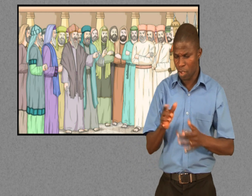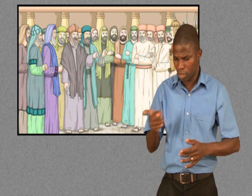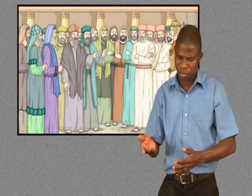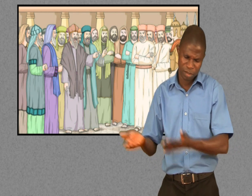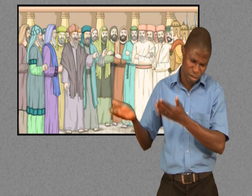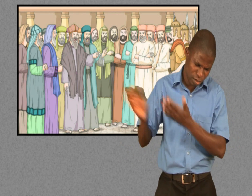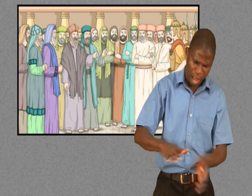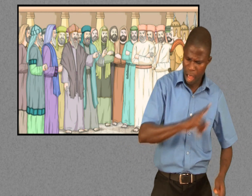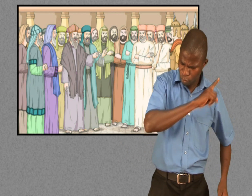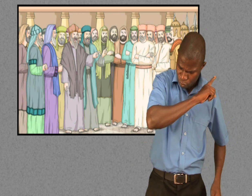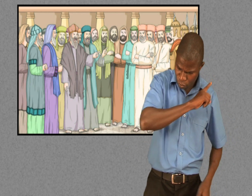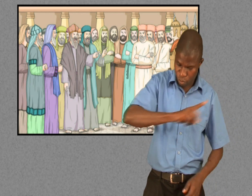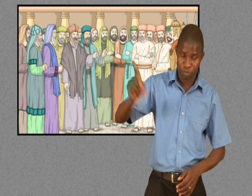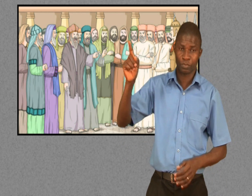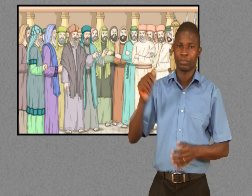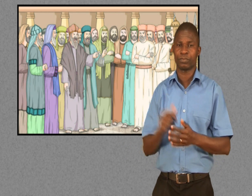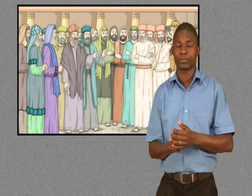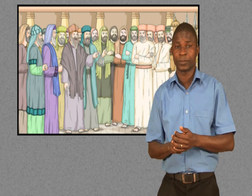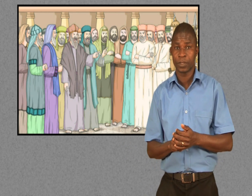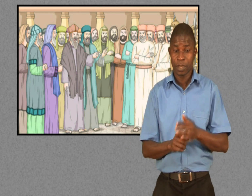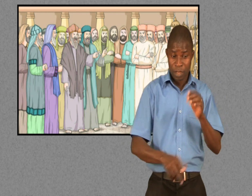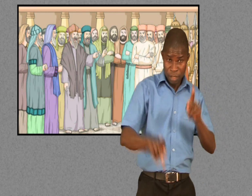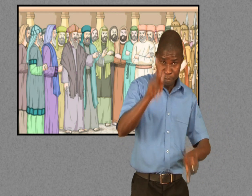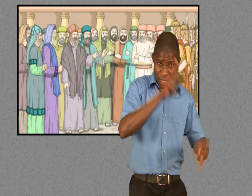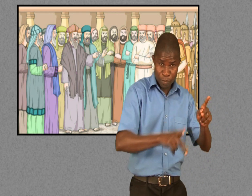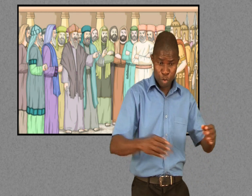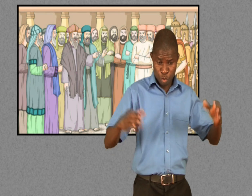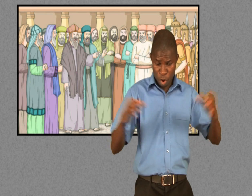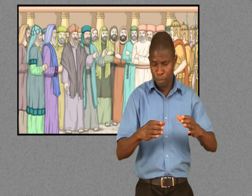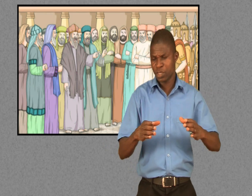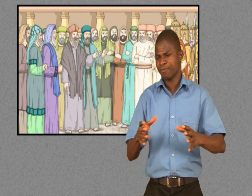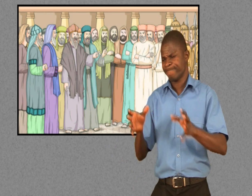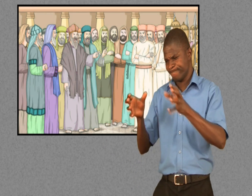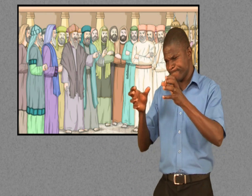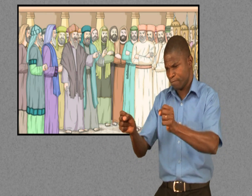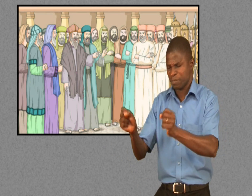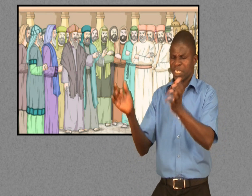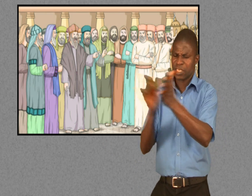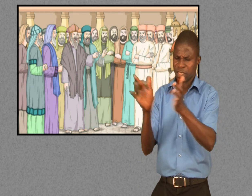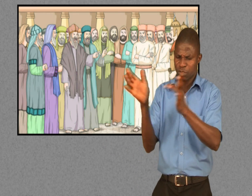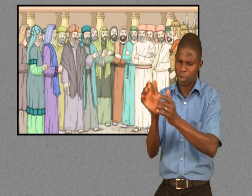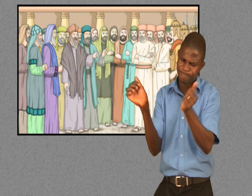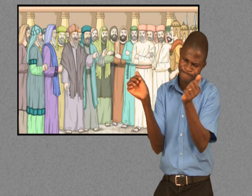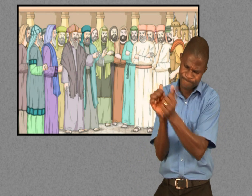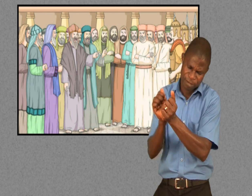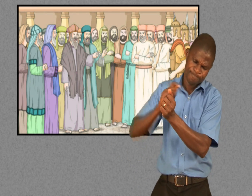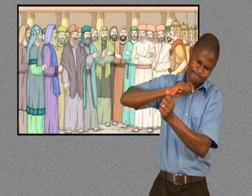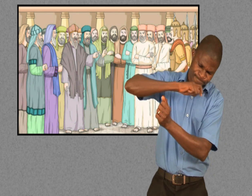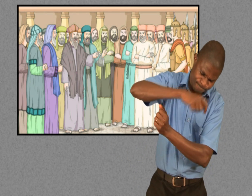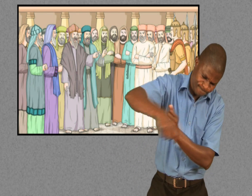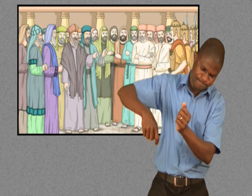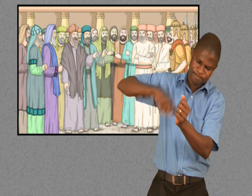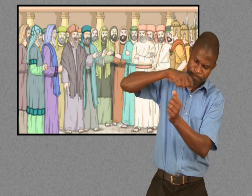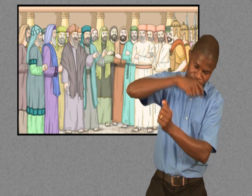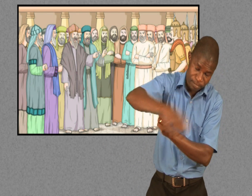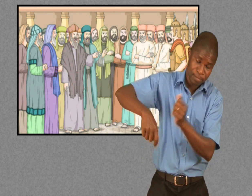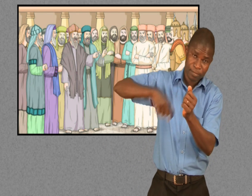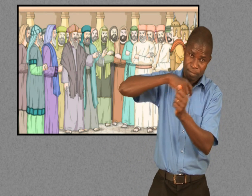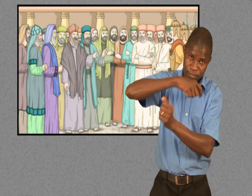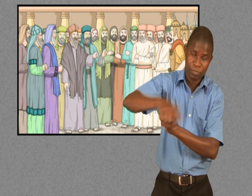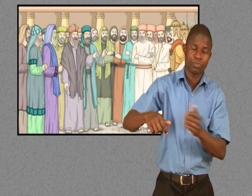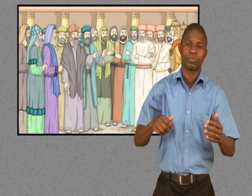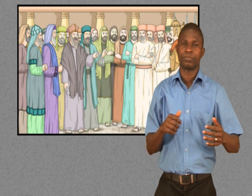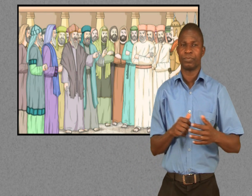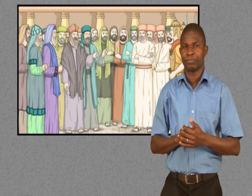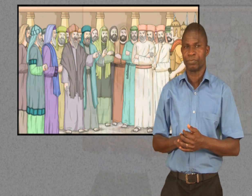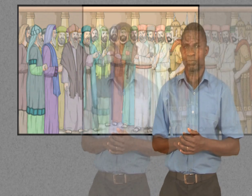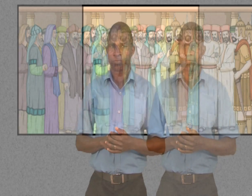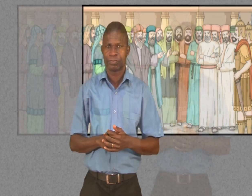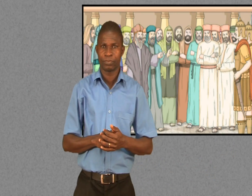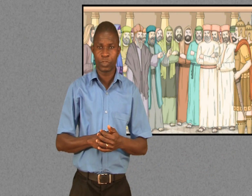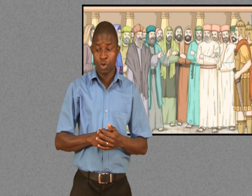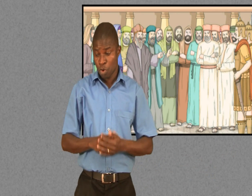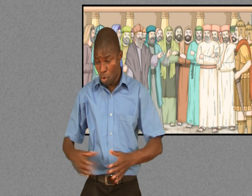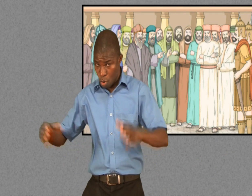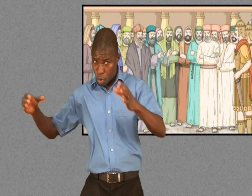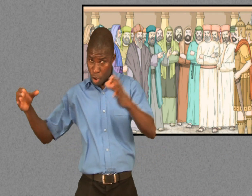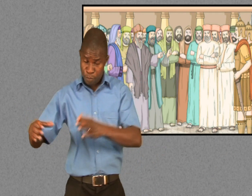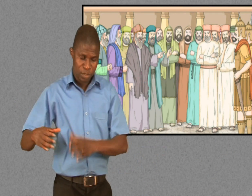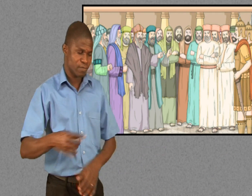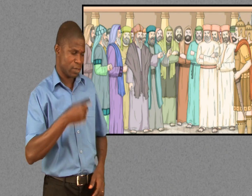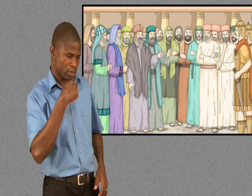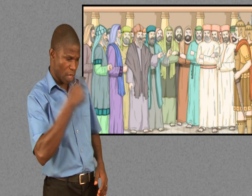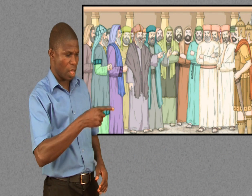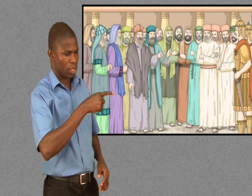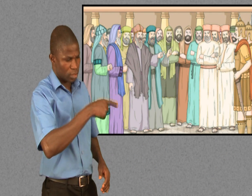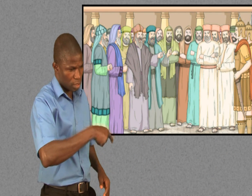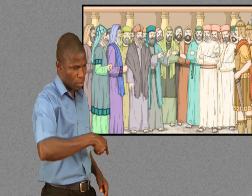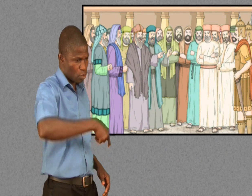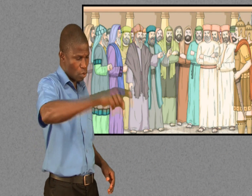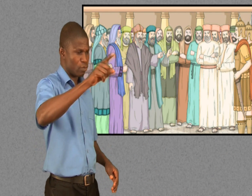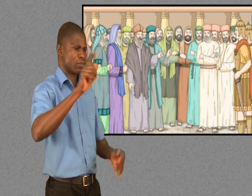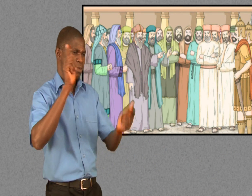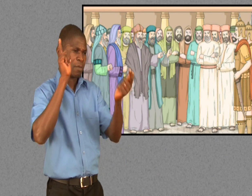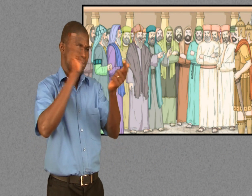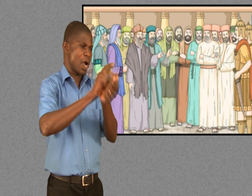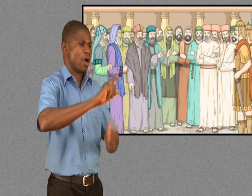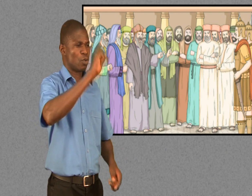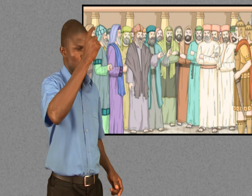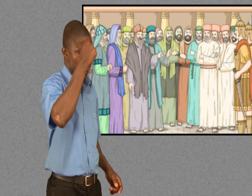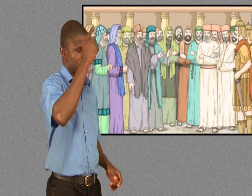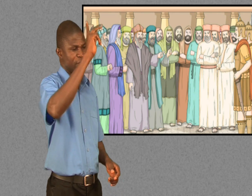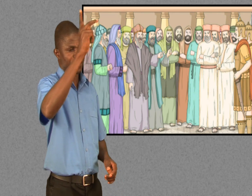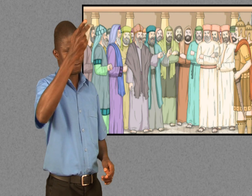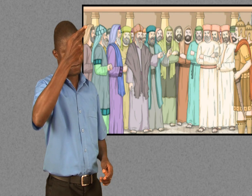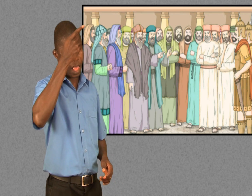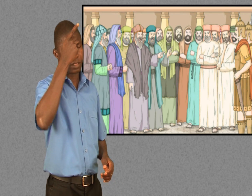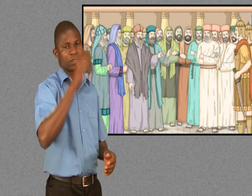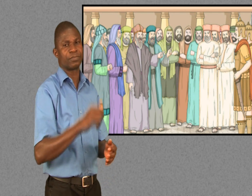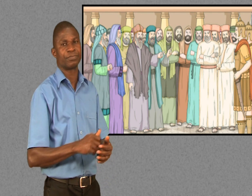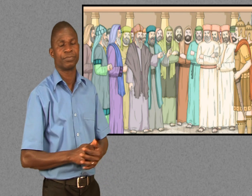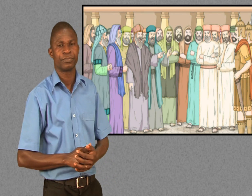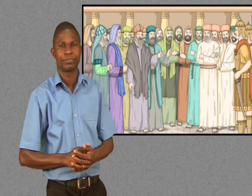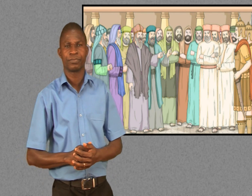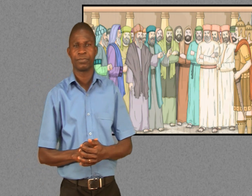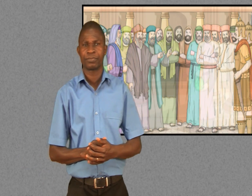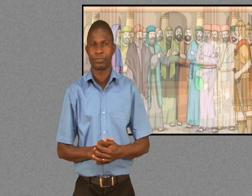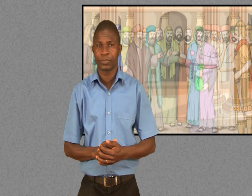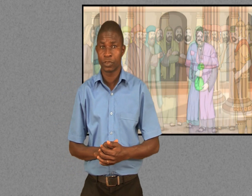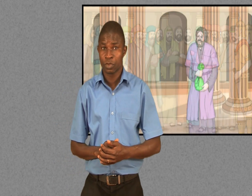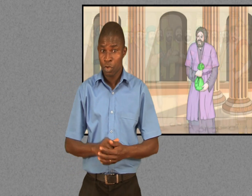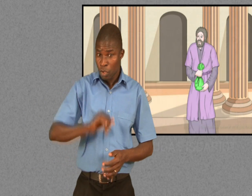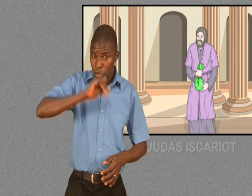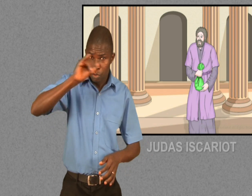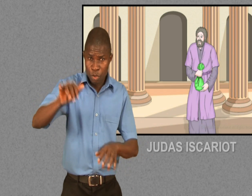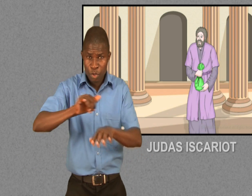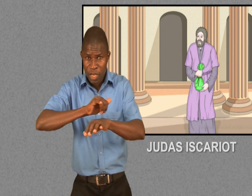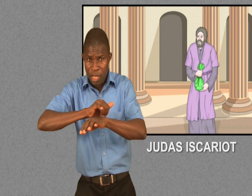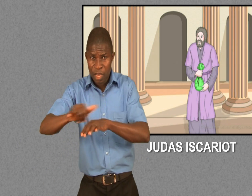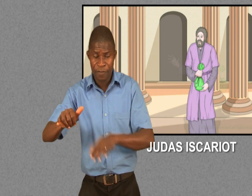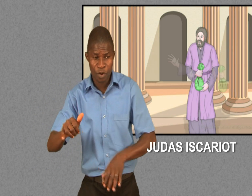They bound Him, led Him away, and handed Him over to Pilate the governor.